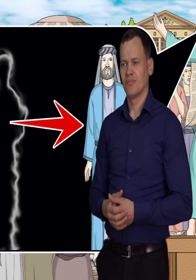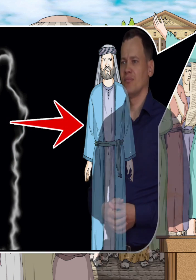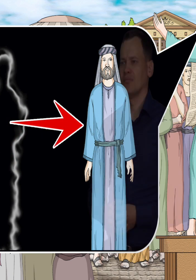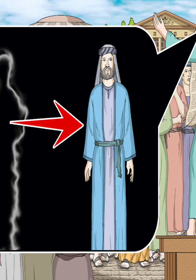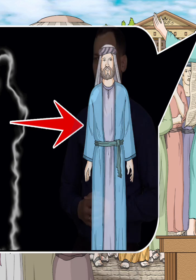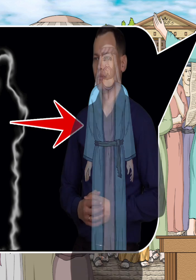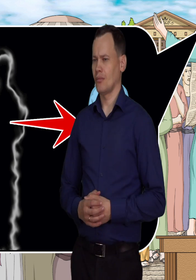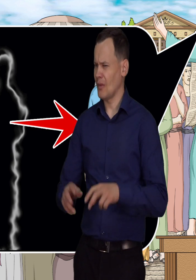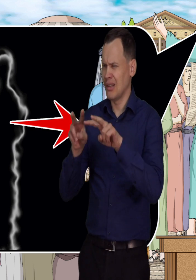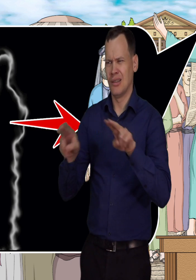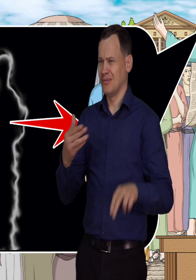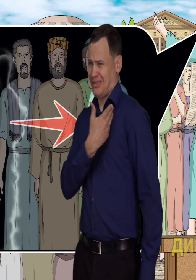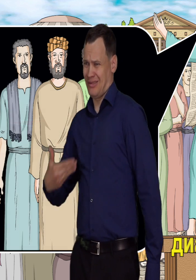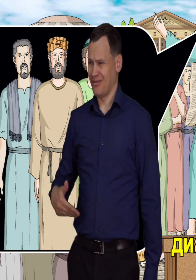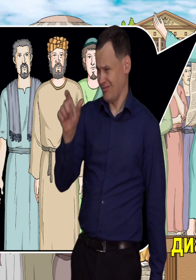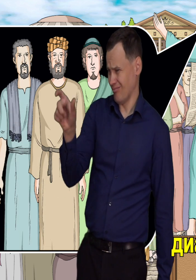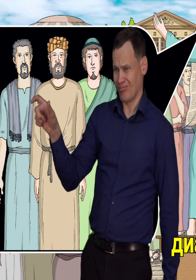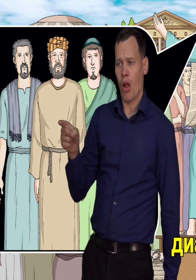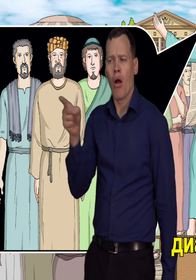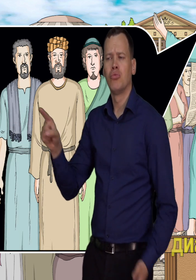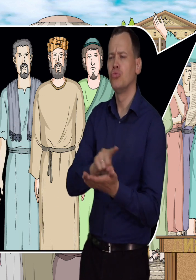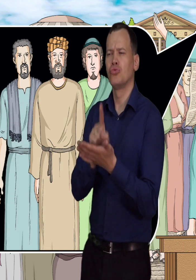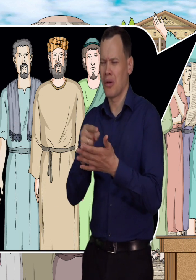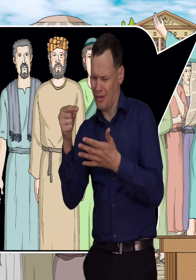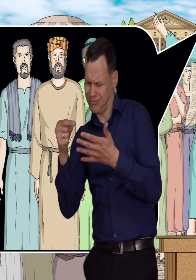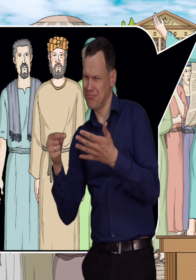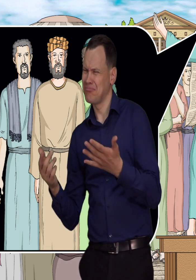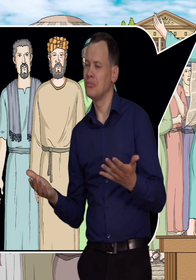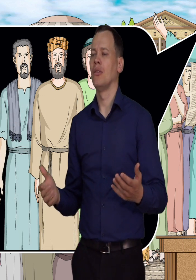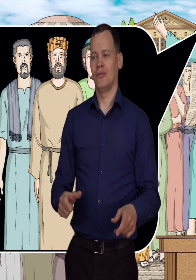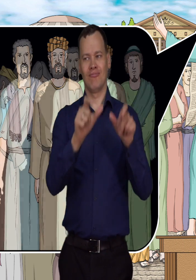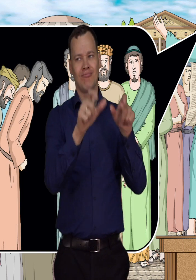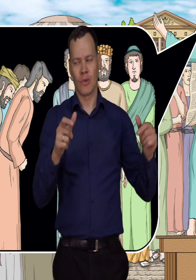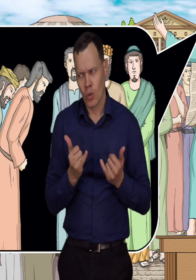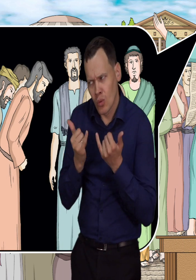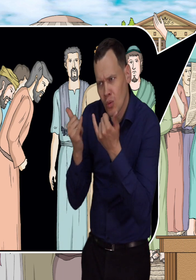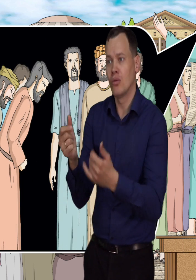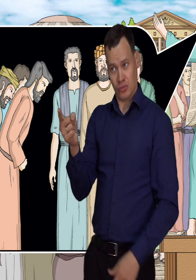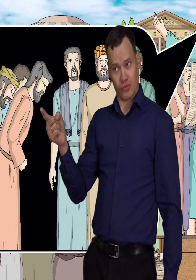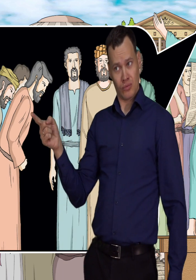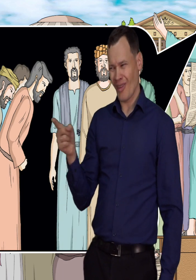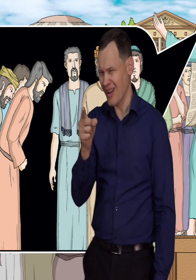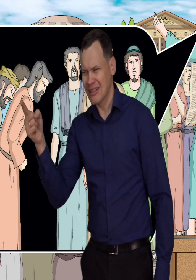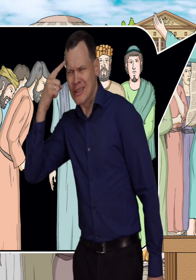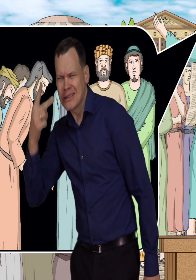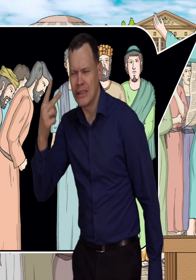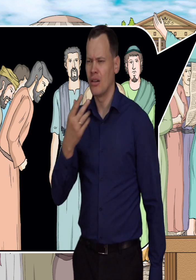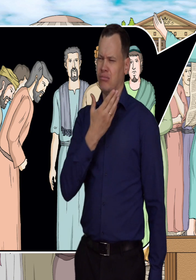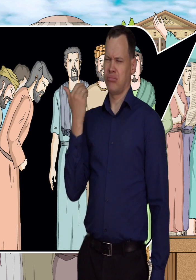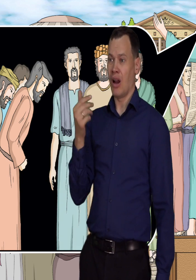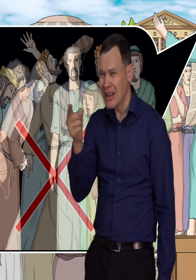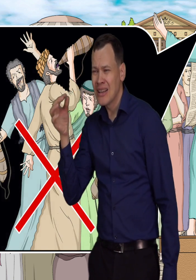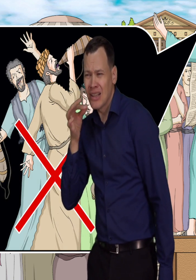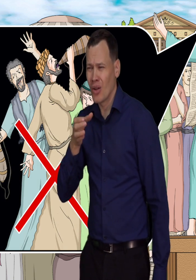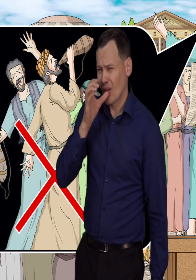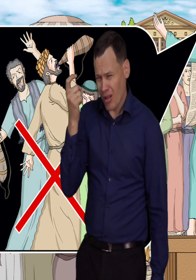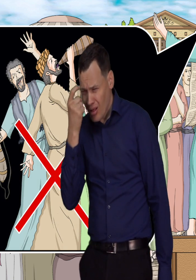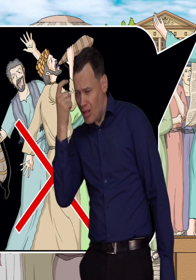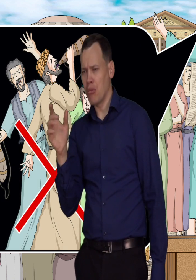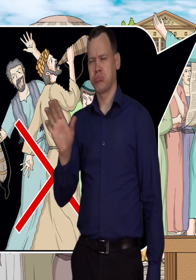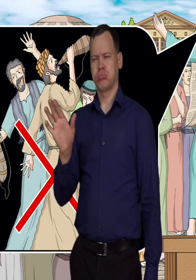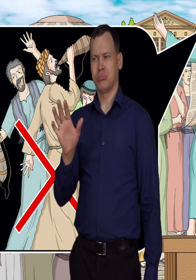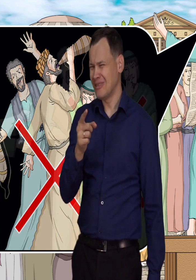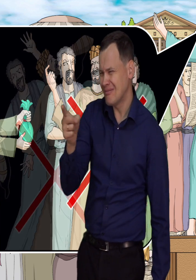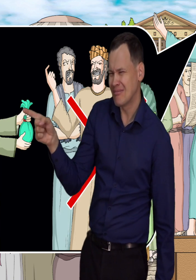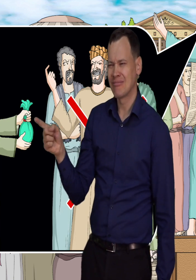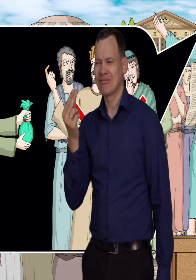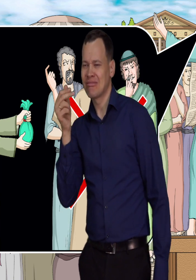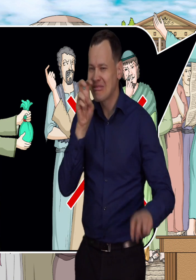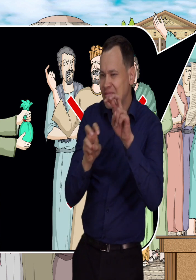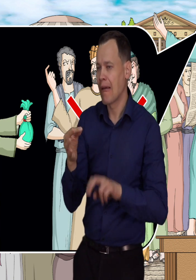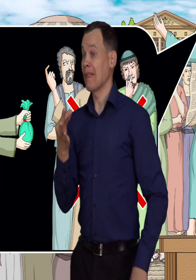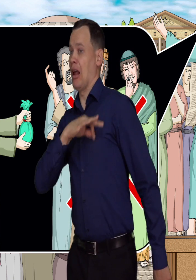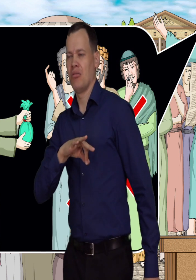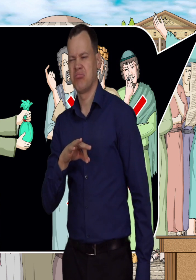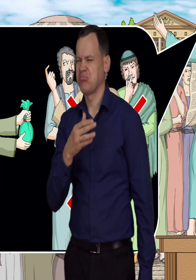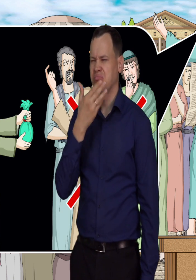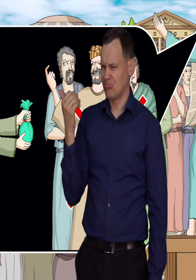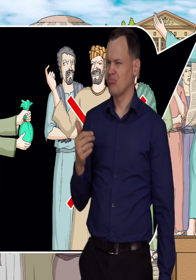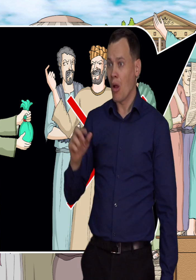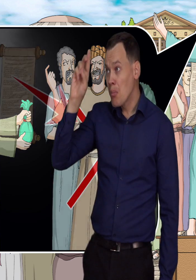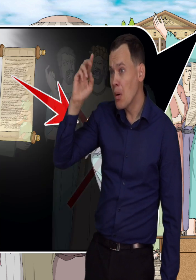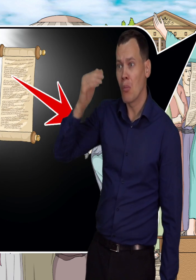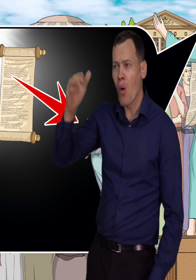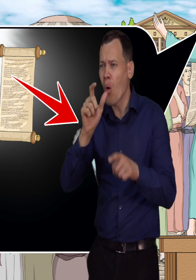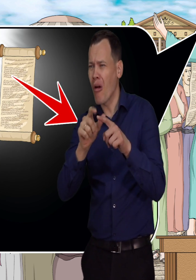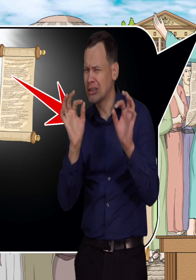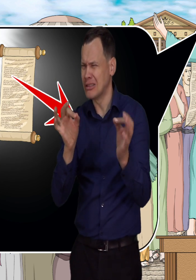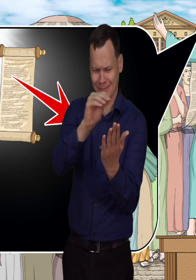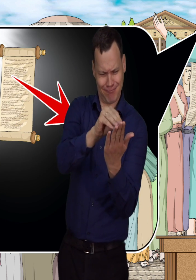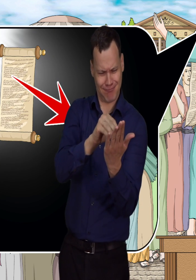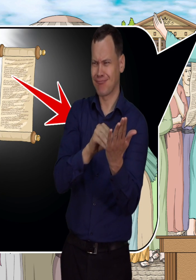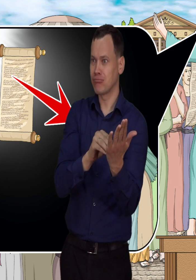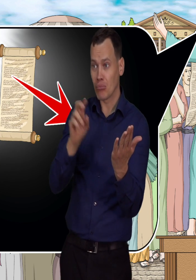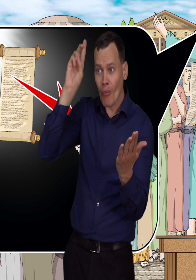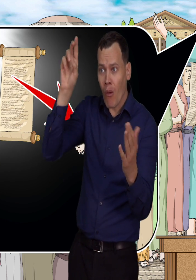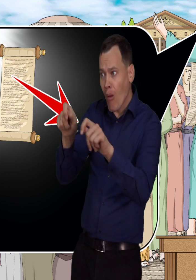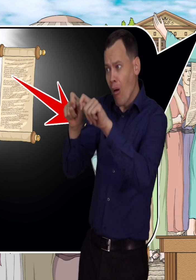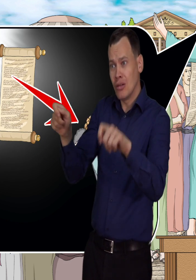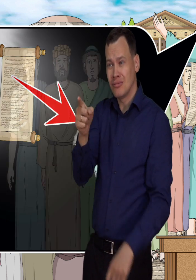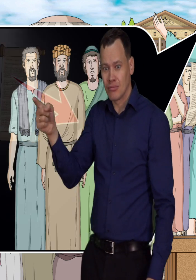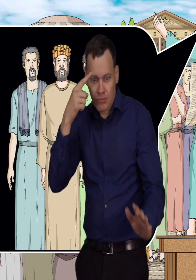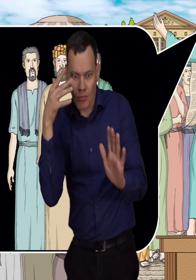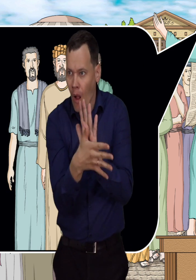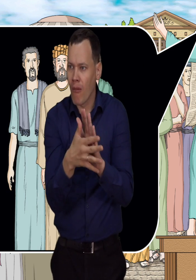Deacons likewise must be dignified, not double-tongued or given to much wine or greedy for money. They must hold to the mystery of the faith with a clear conscience.